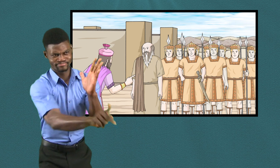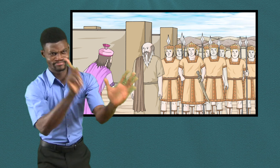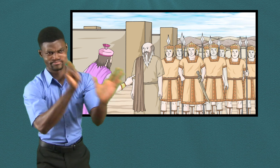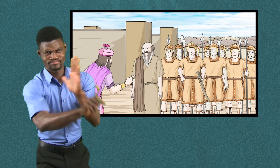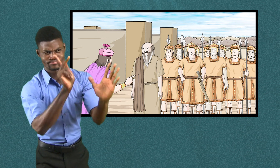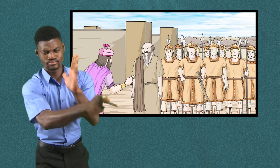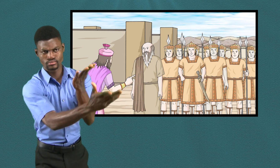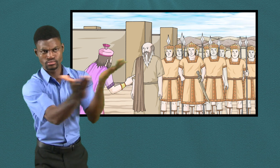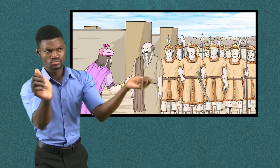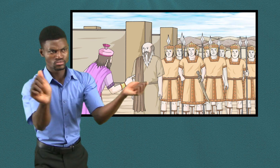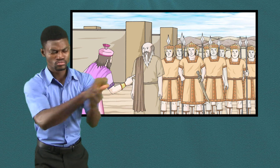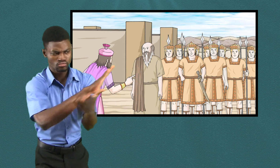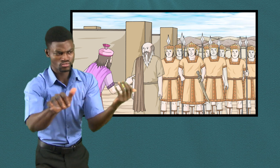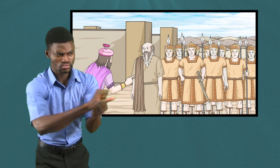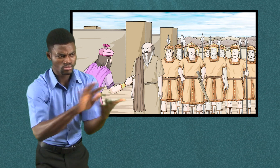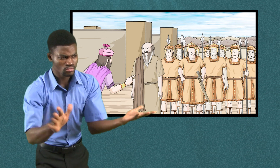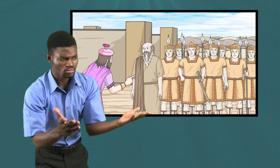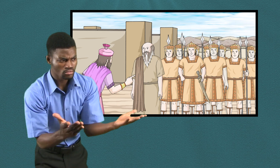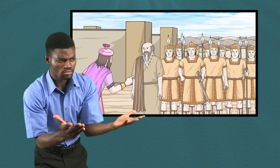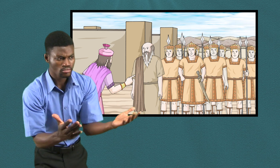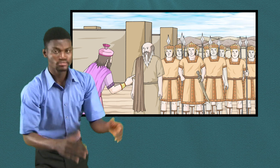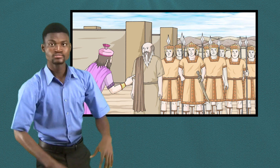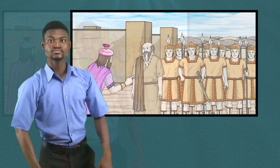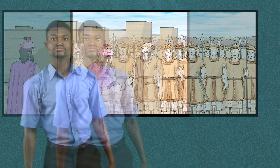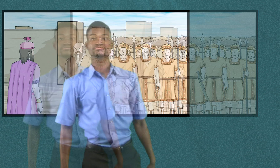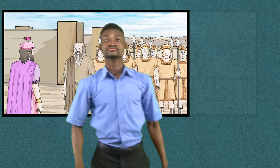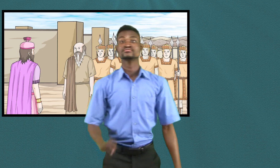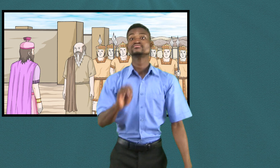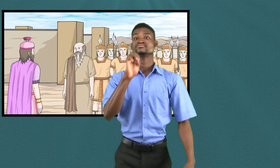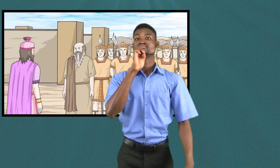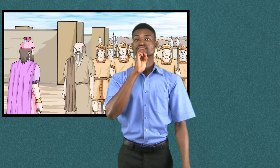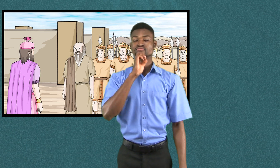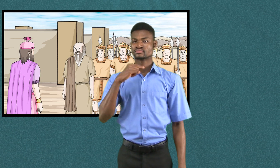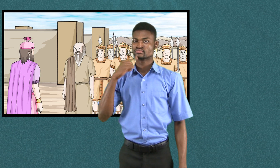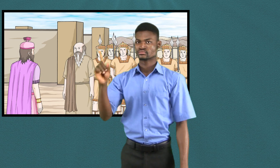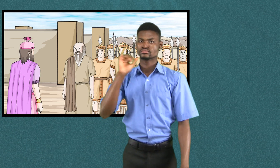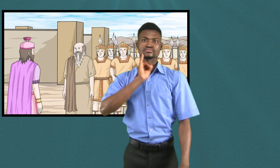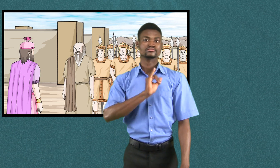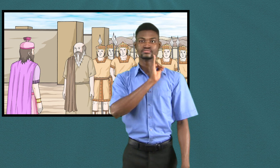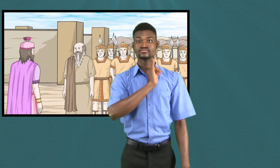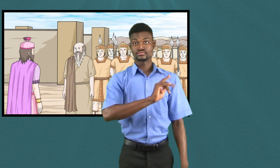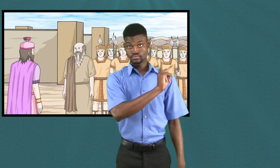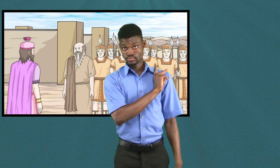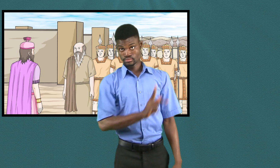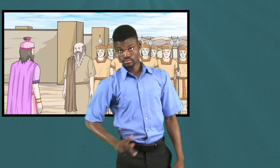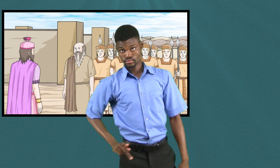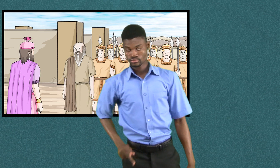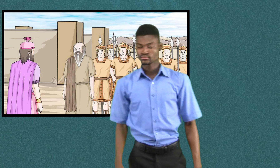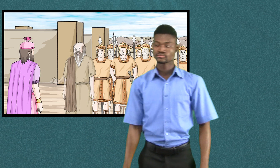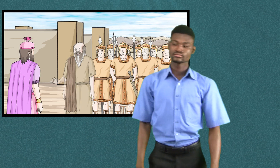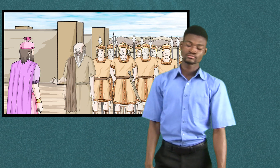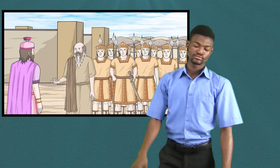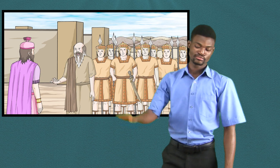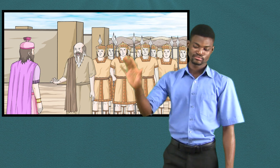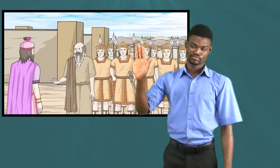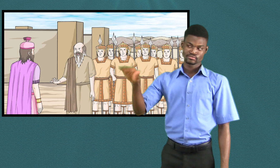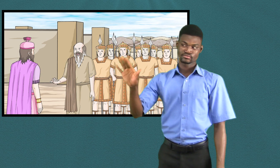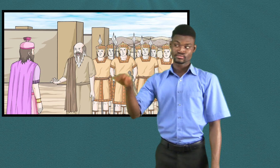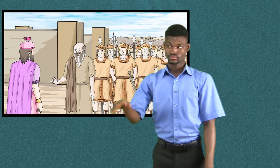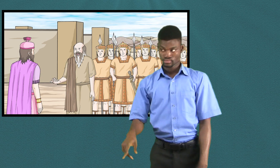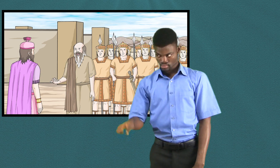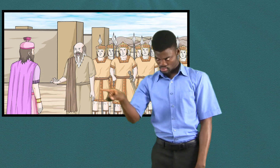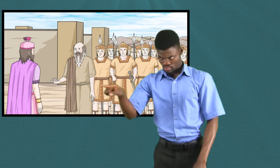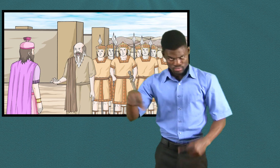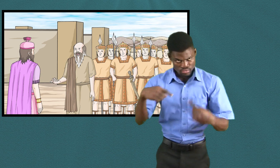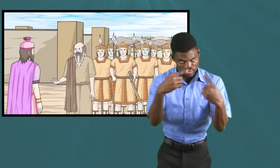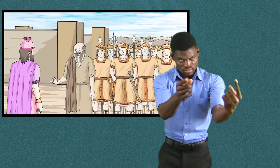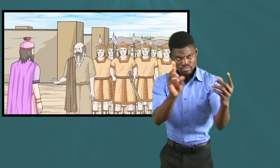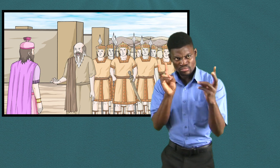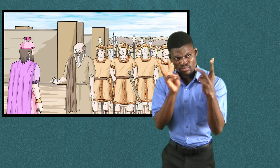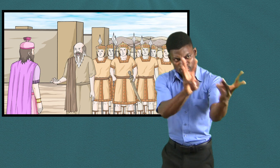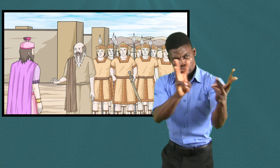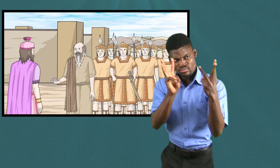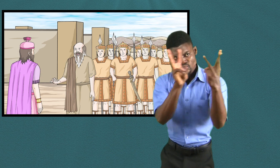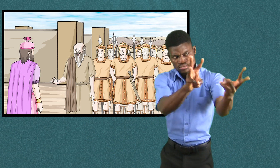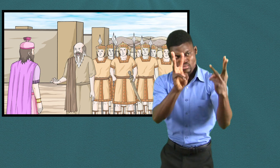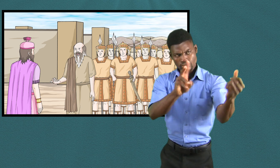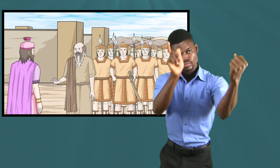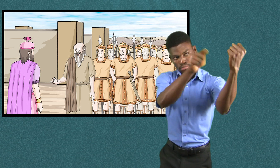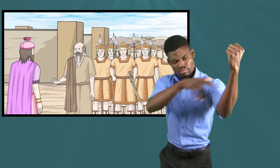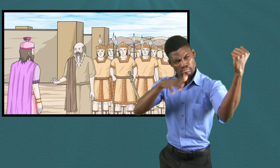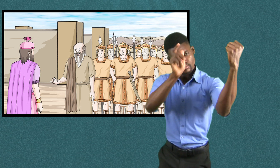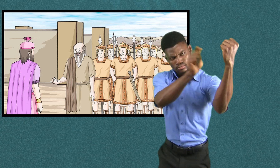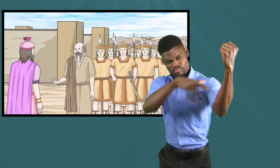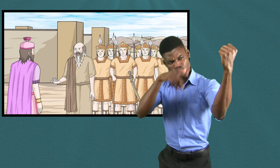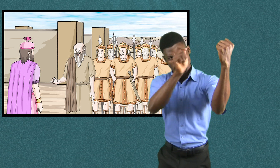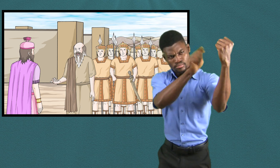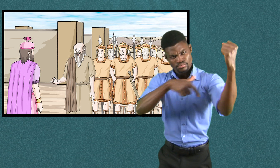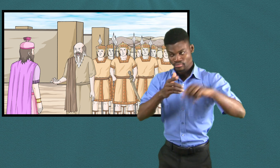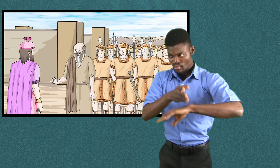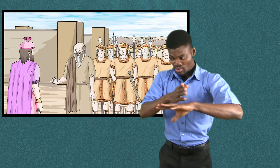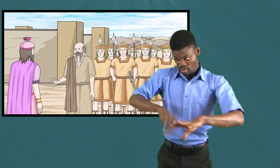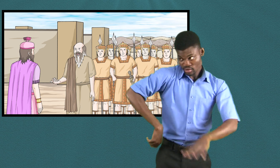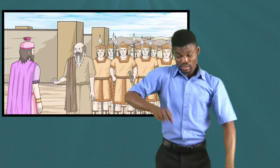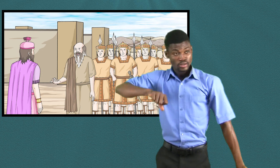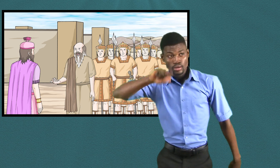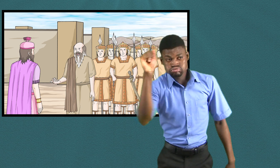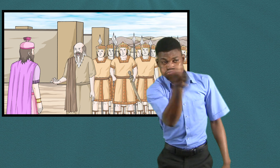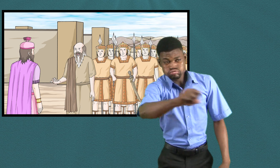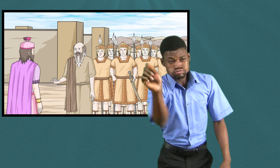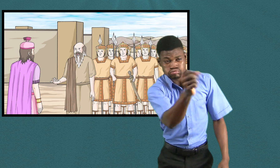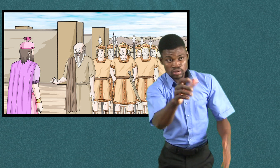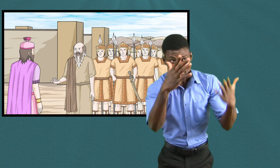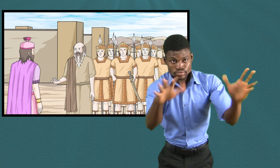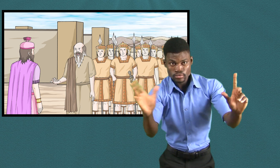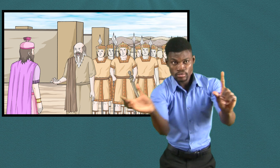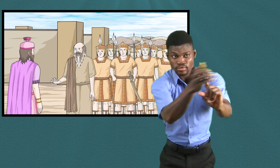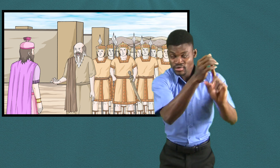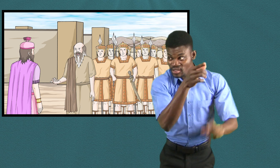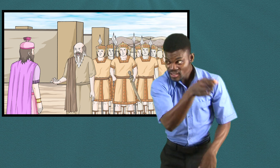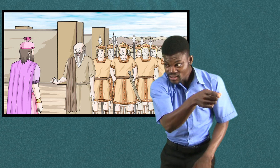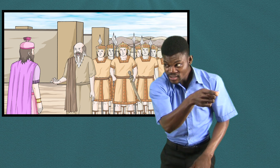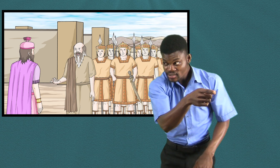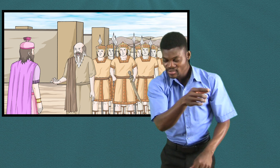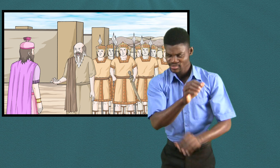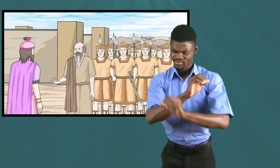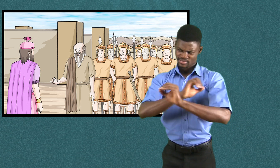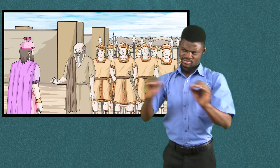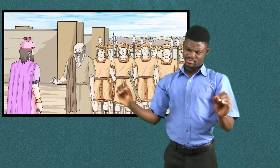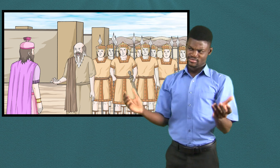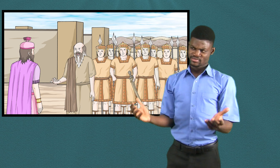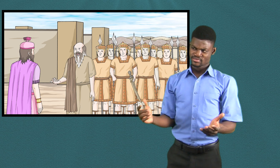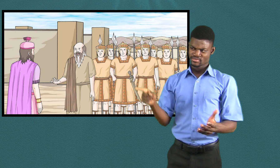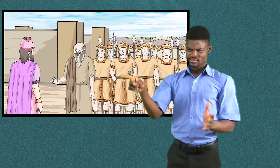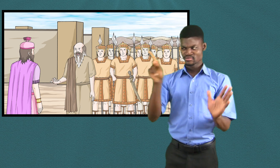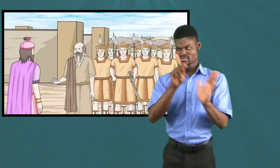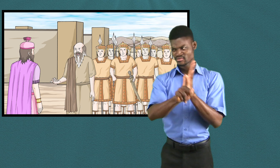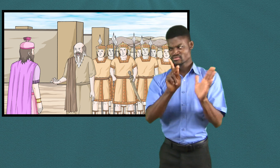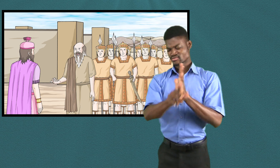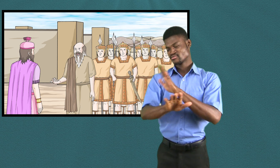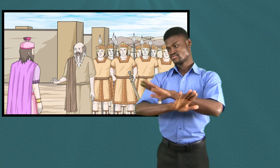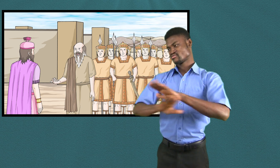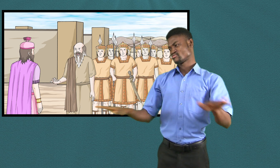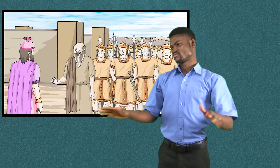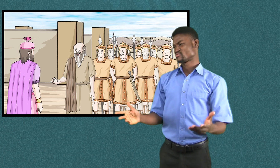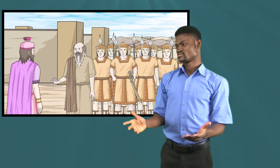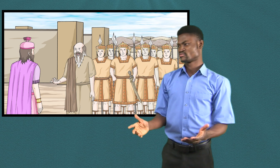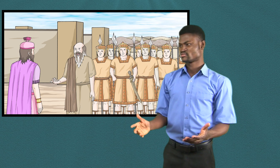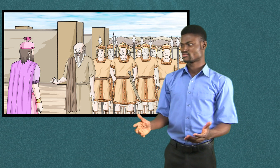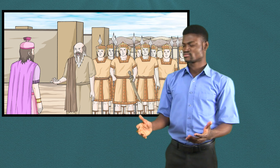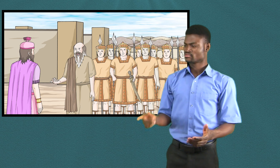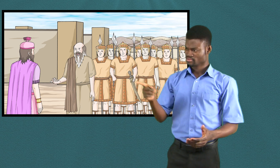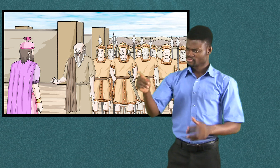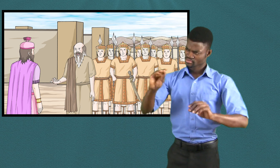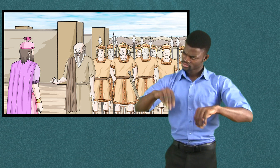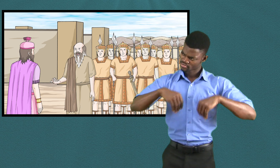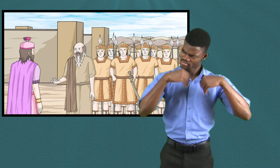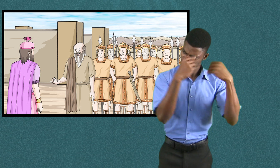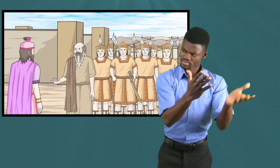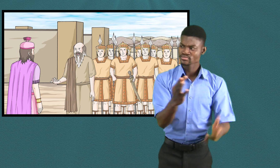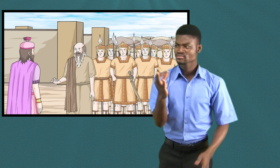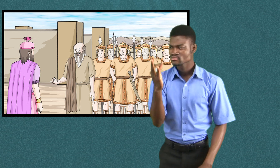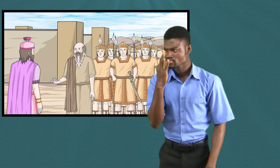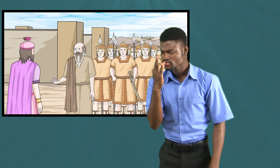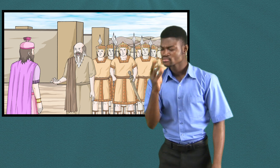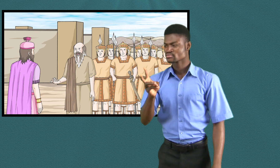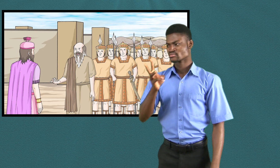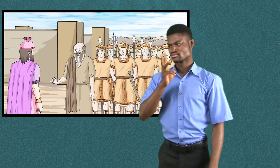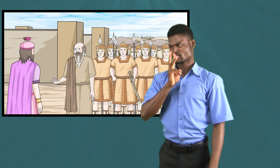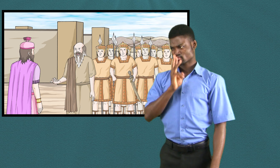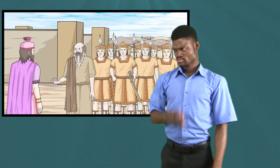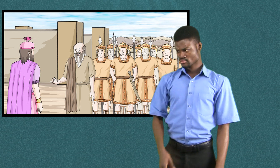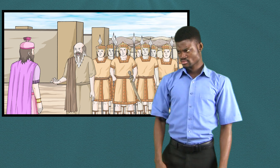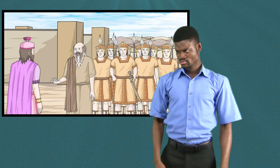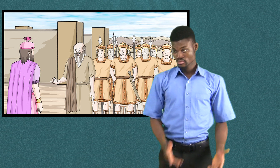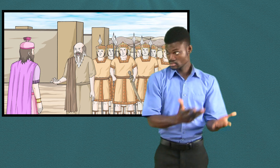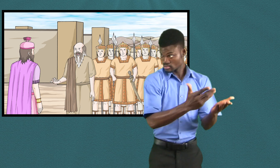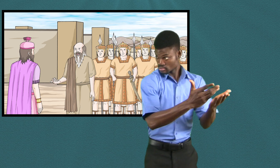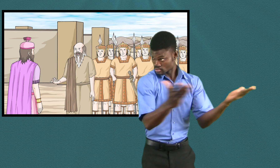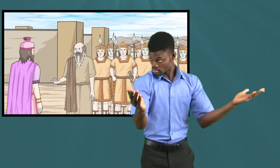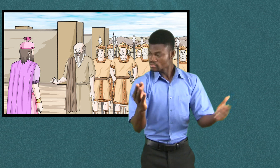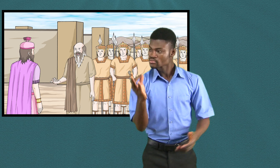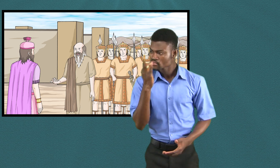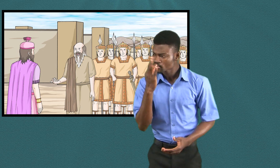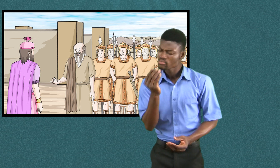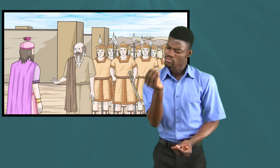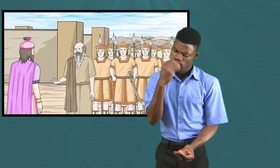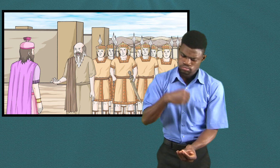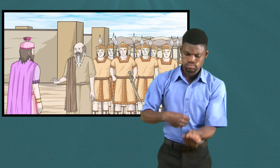“Do not kill them,” he replied. “Would you kill those you have captured with your own sword or bow?